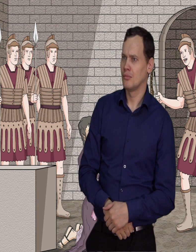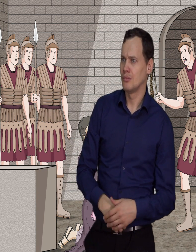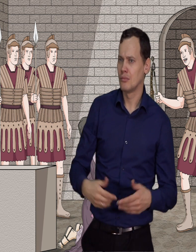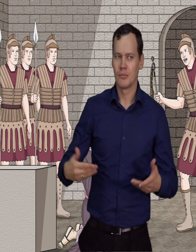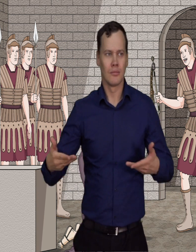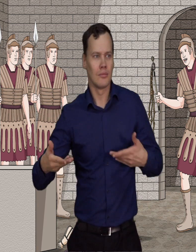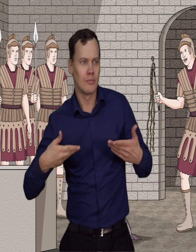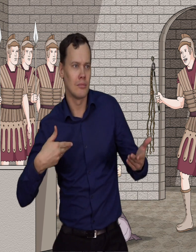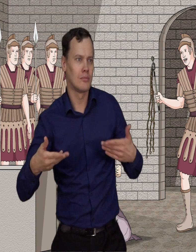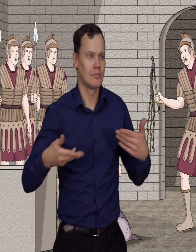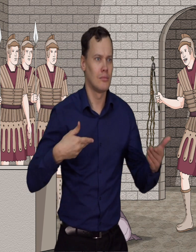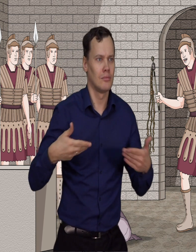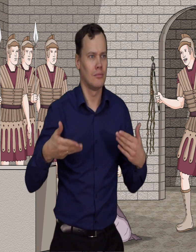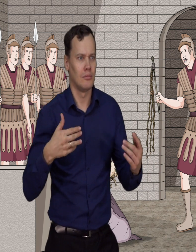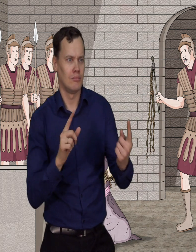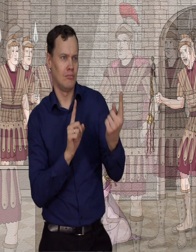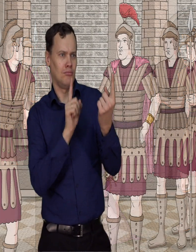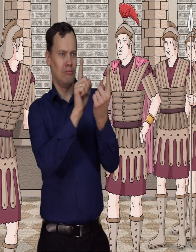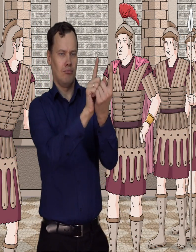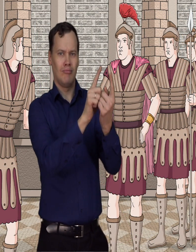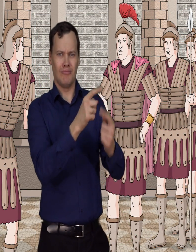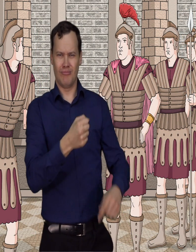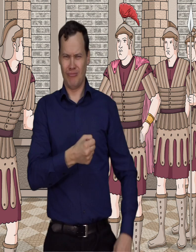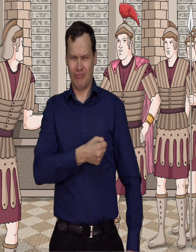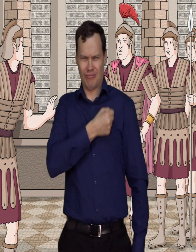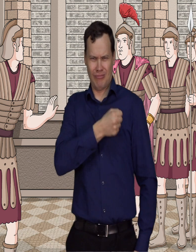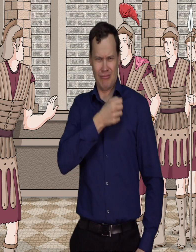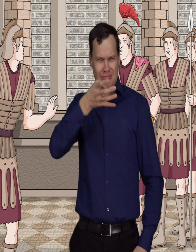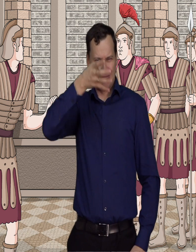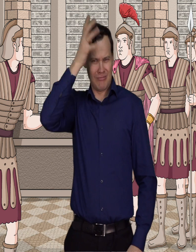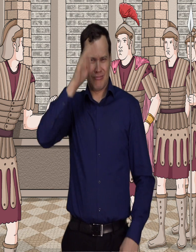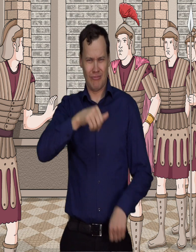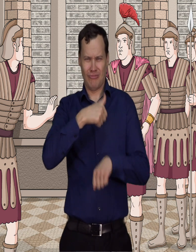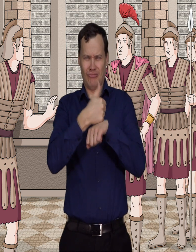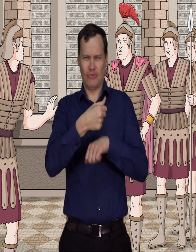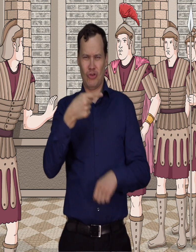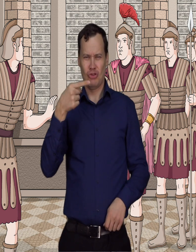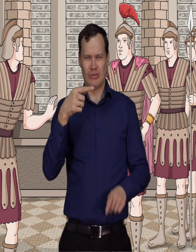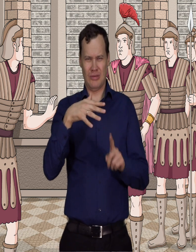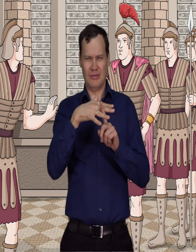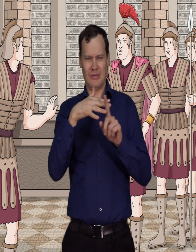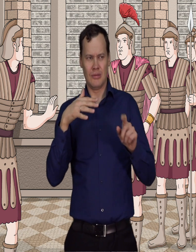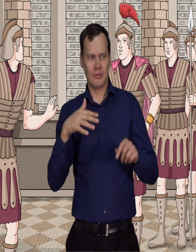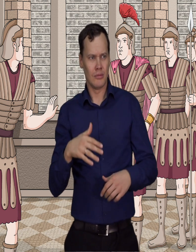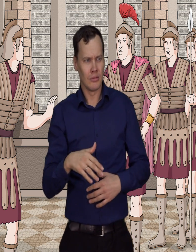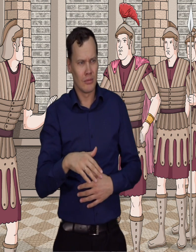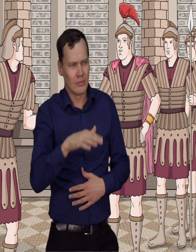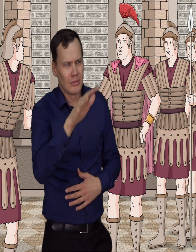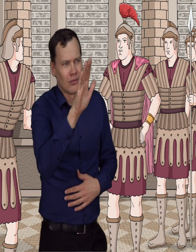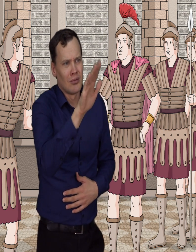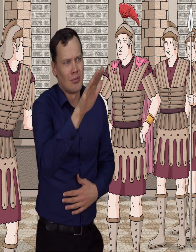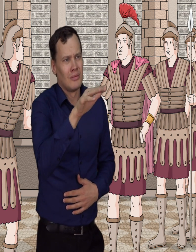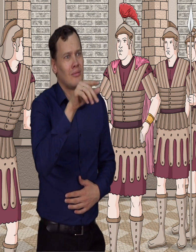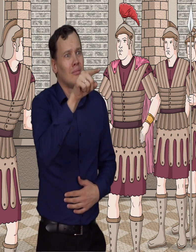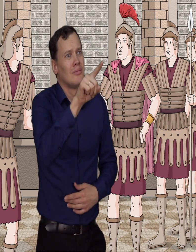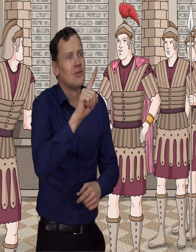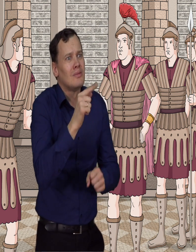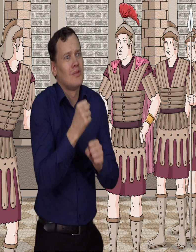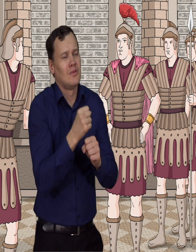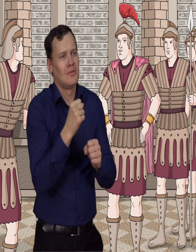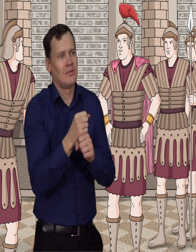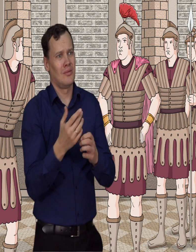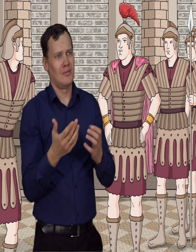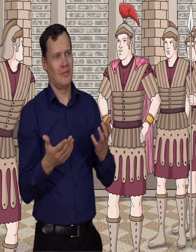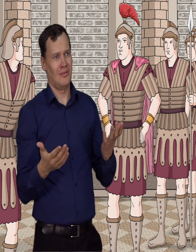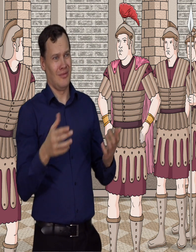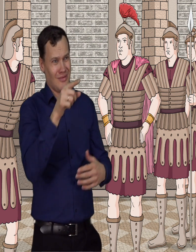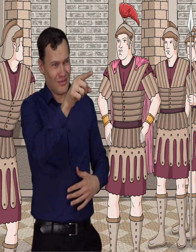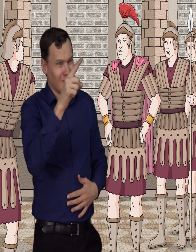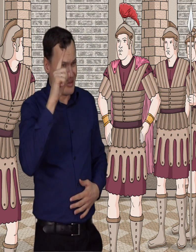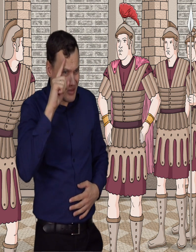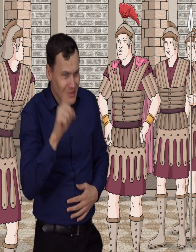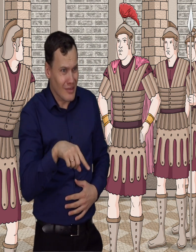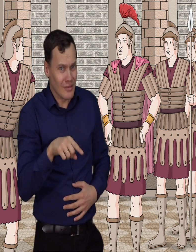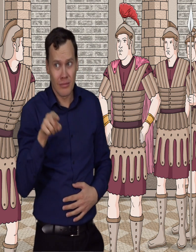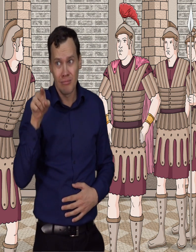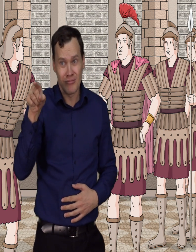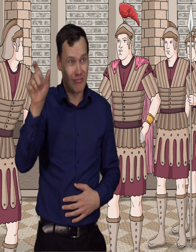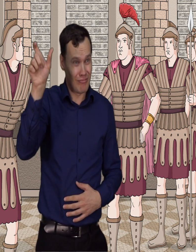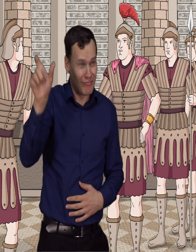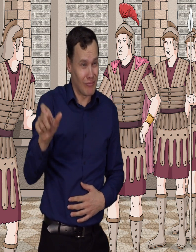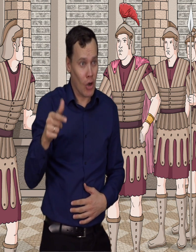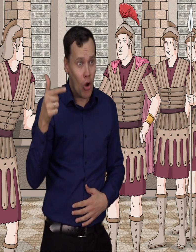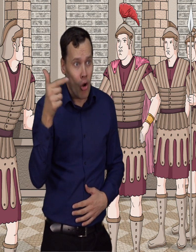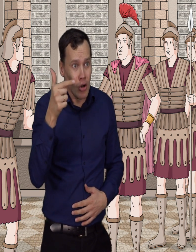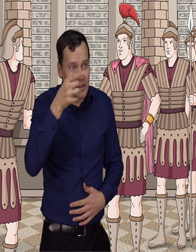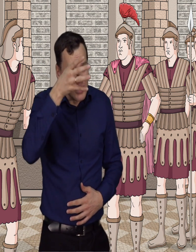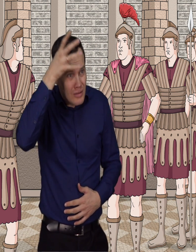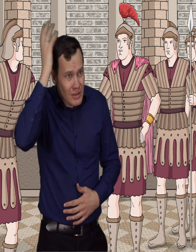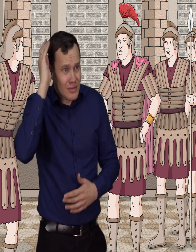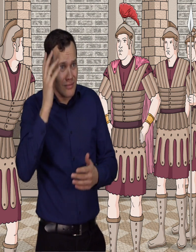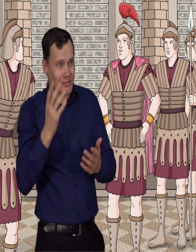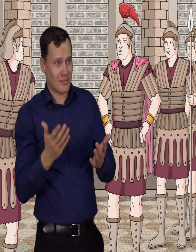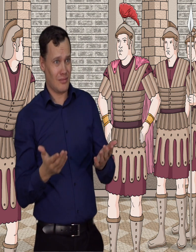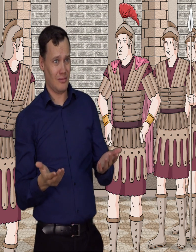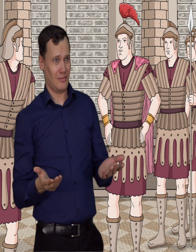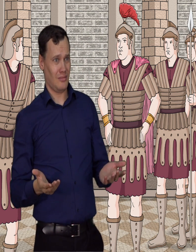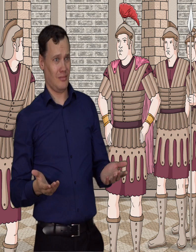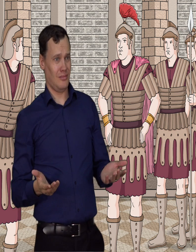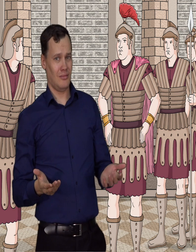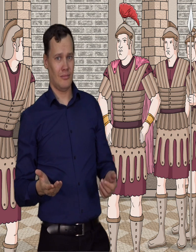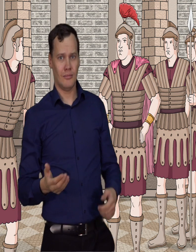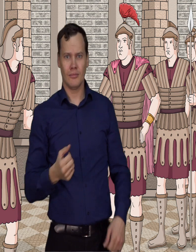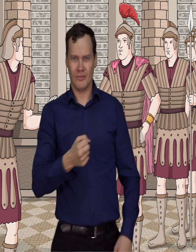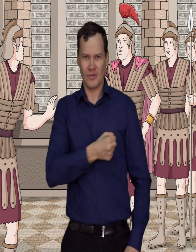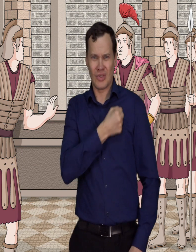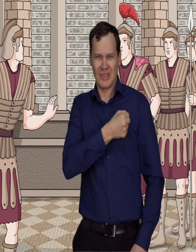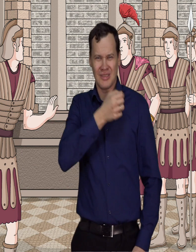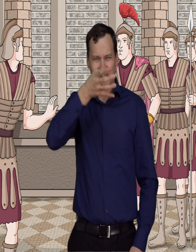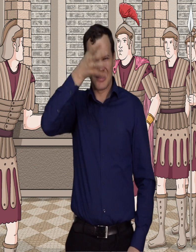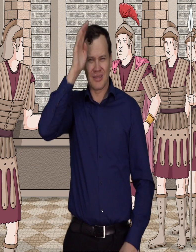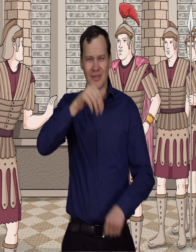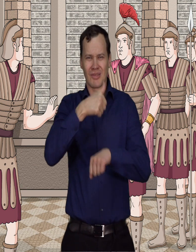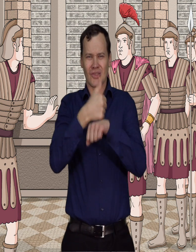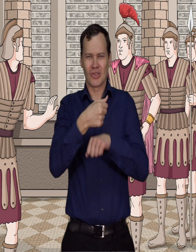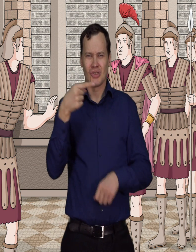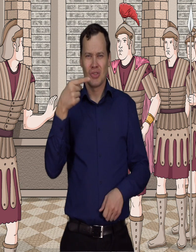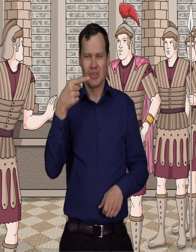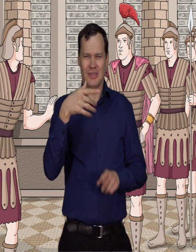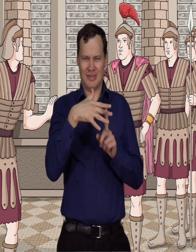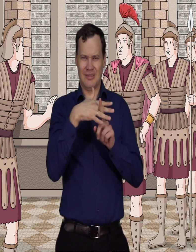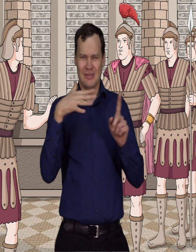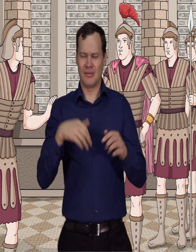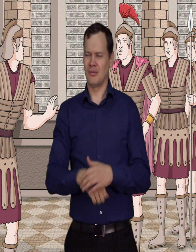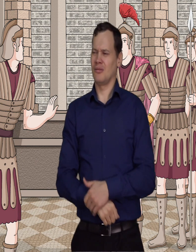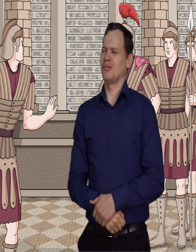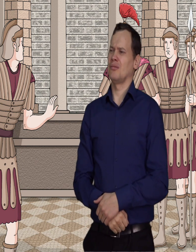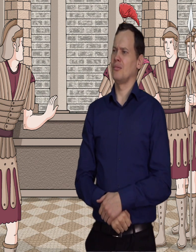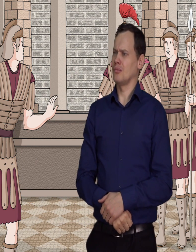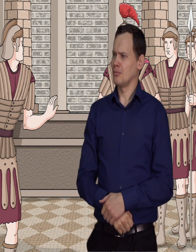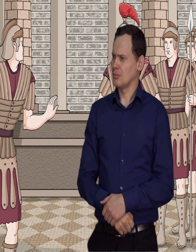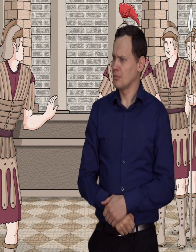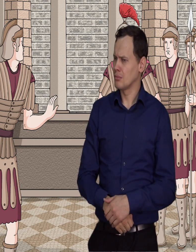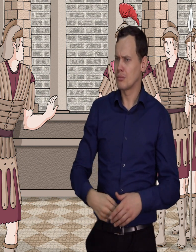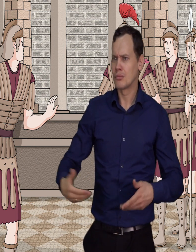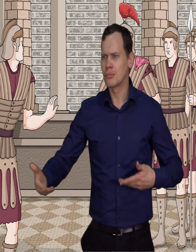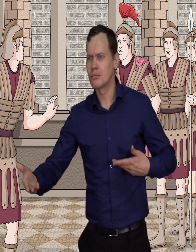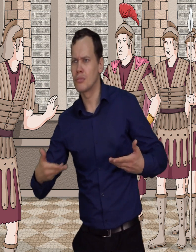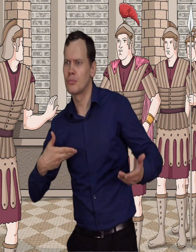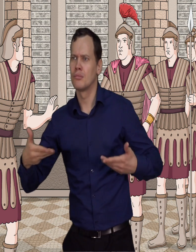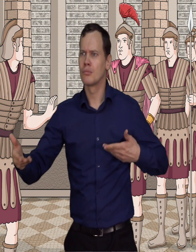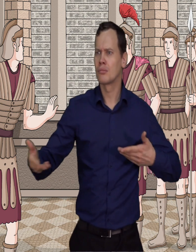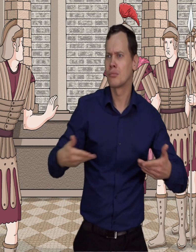On hearing this, the centurion went and reported it to the commander. “What are you going to do?” he said. “This man is a Roman citizen.”